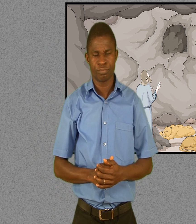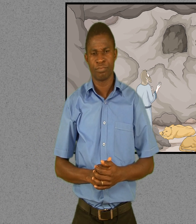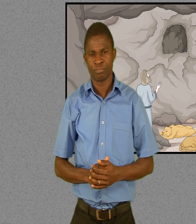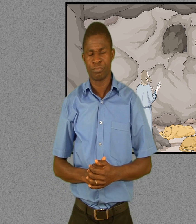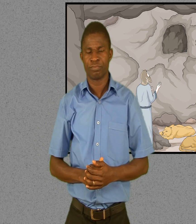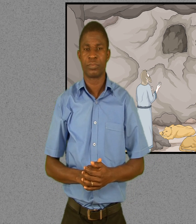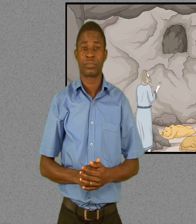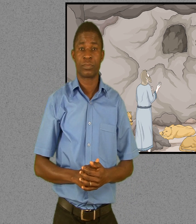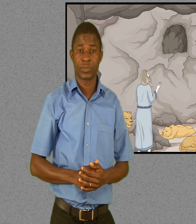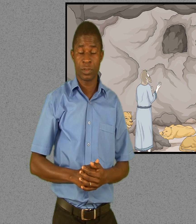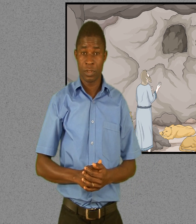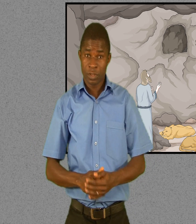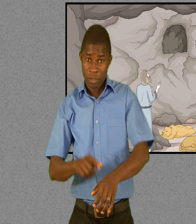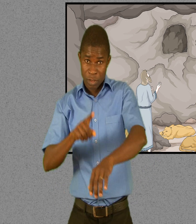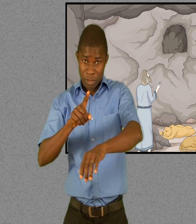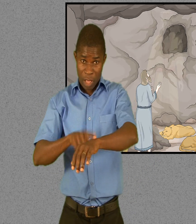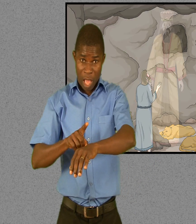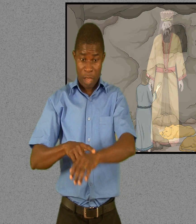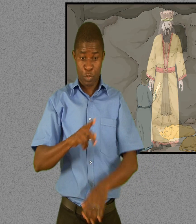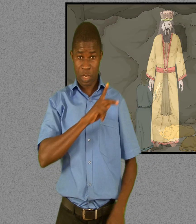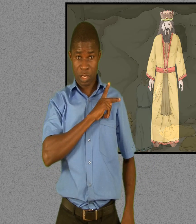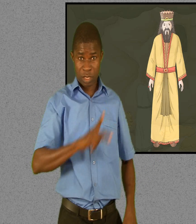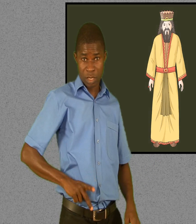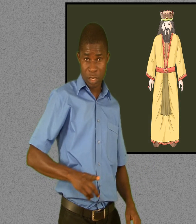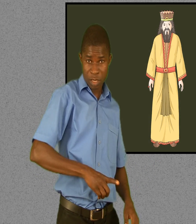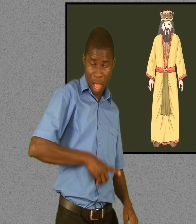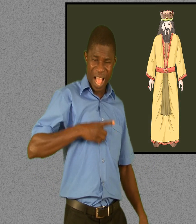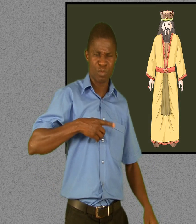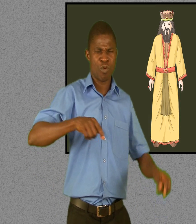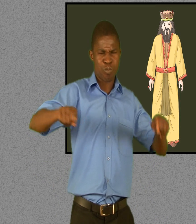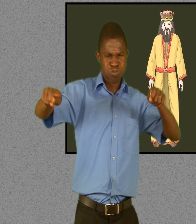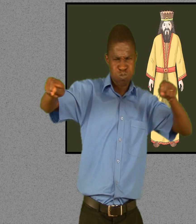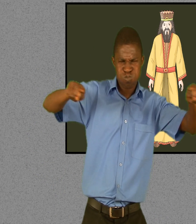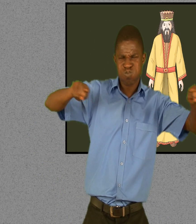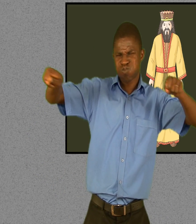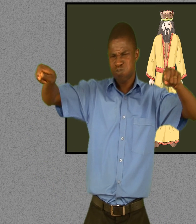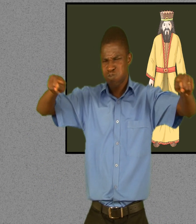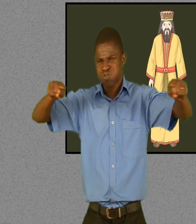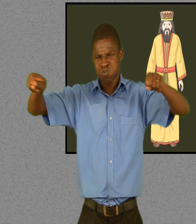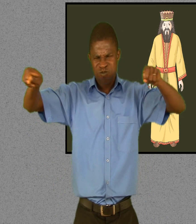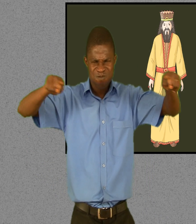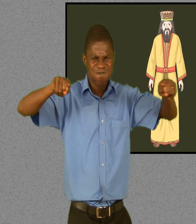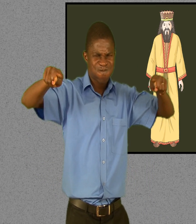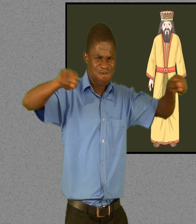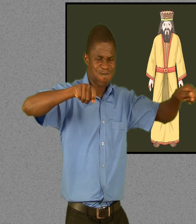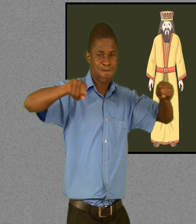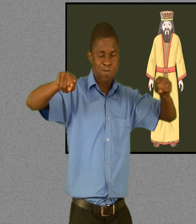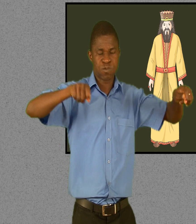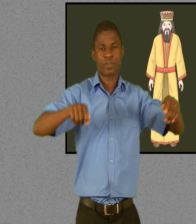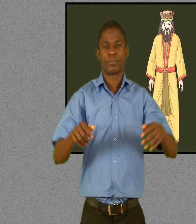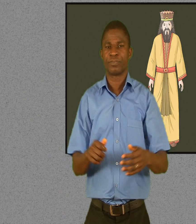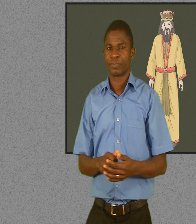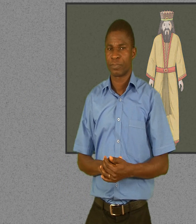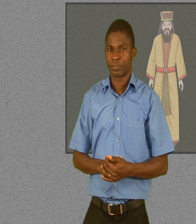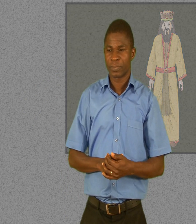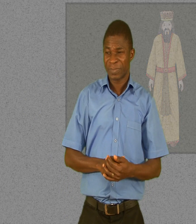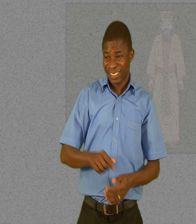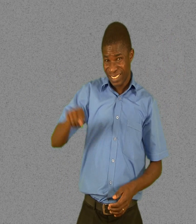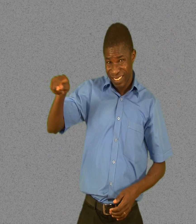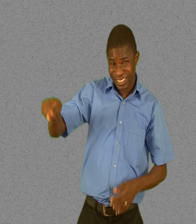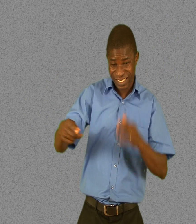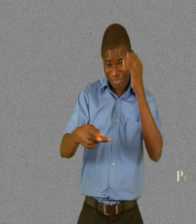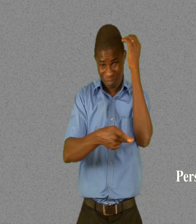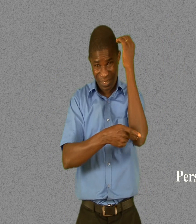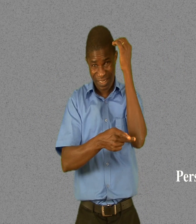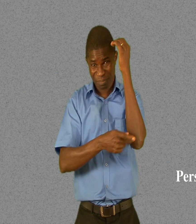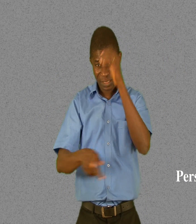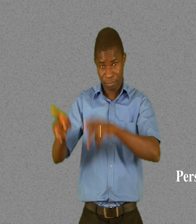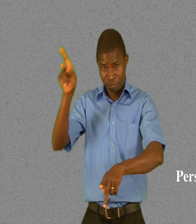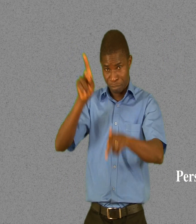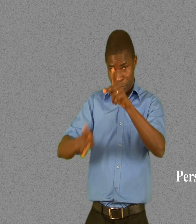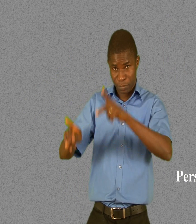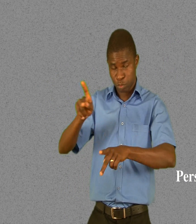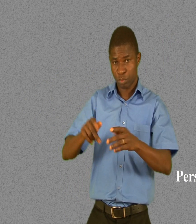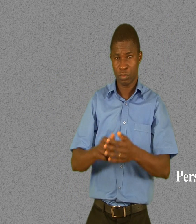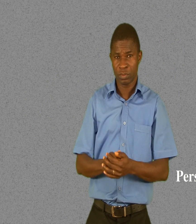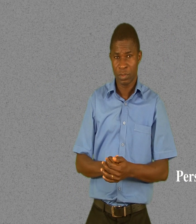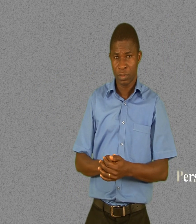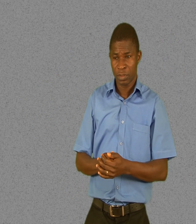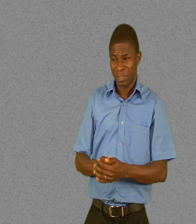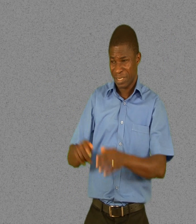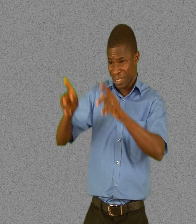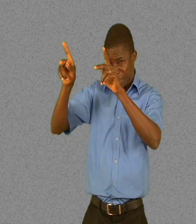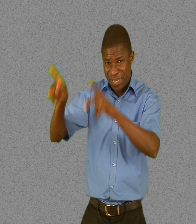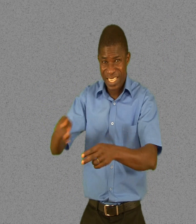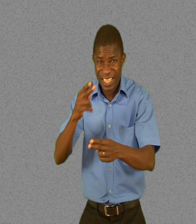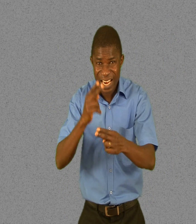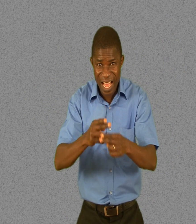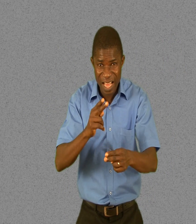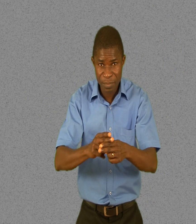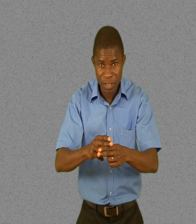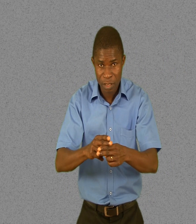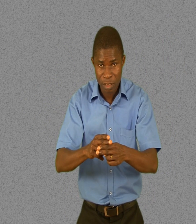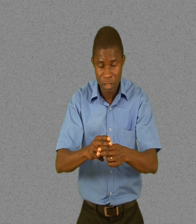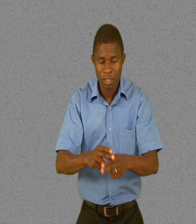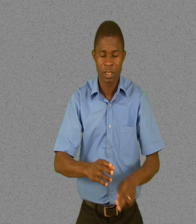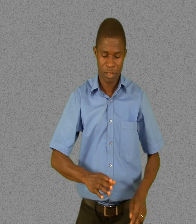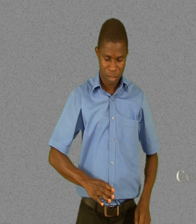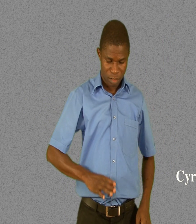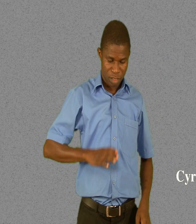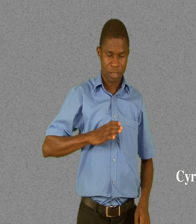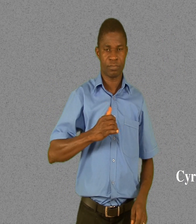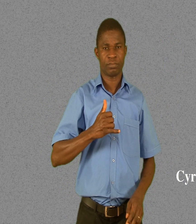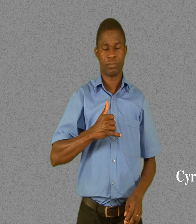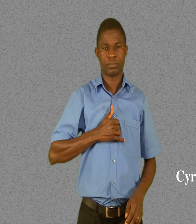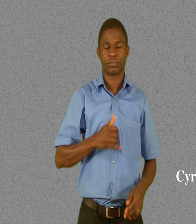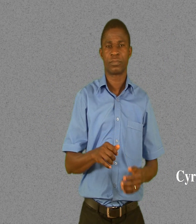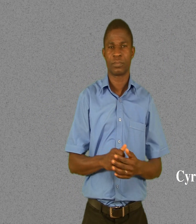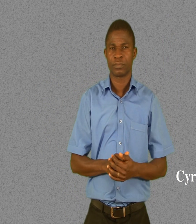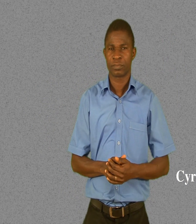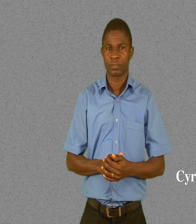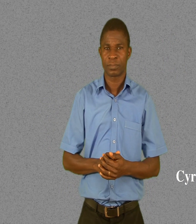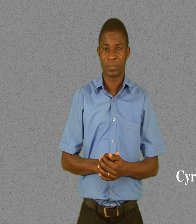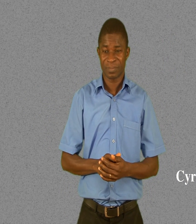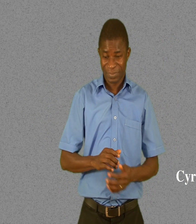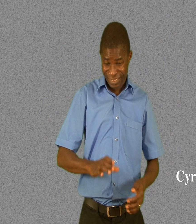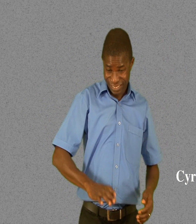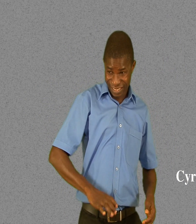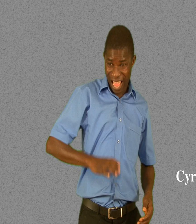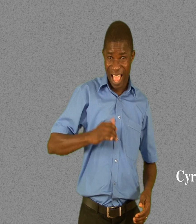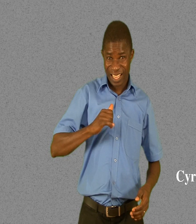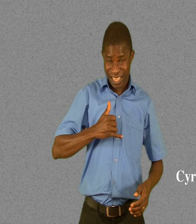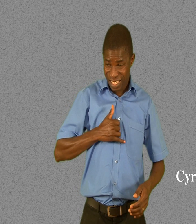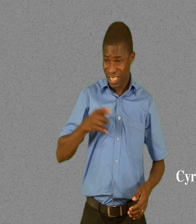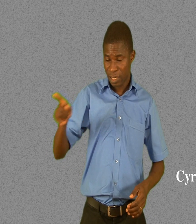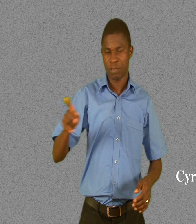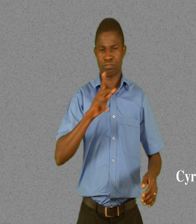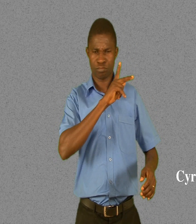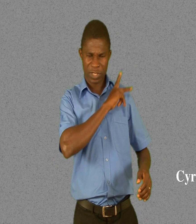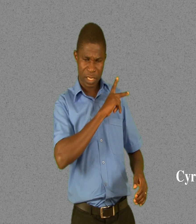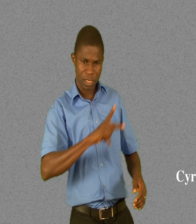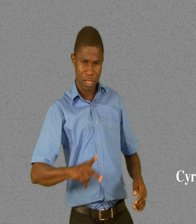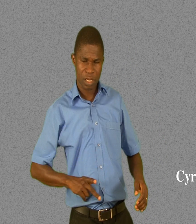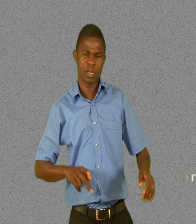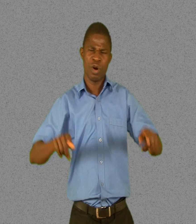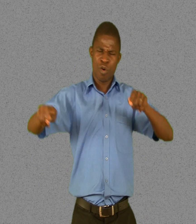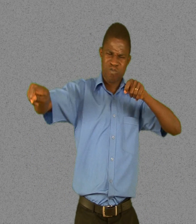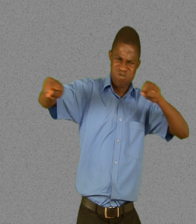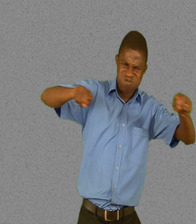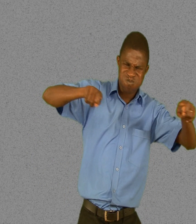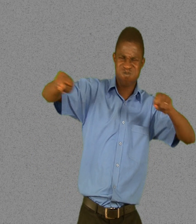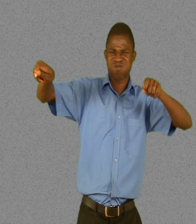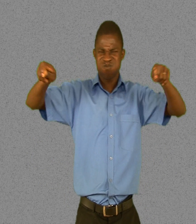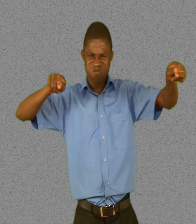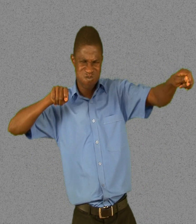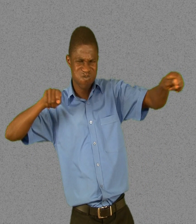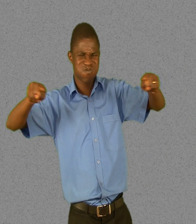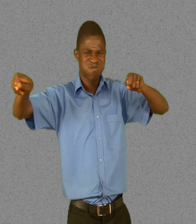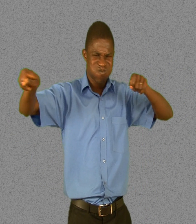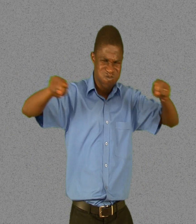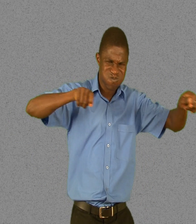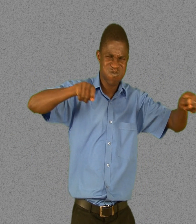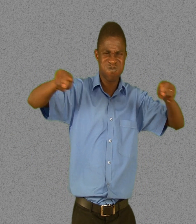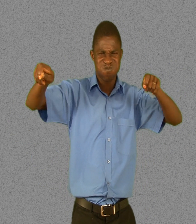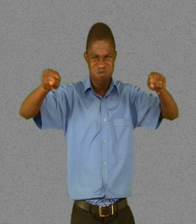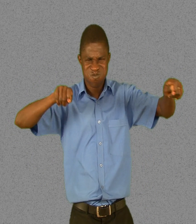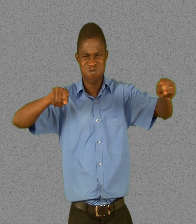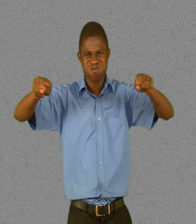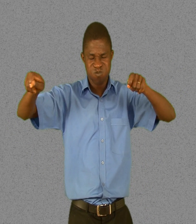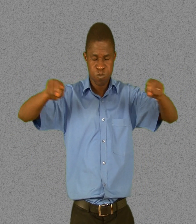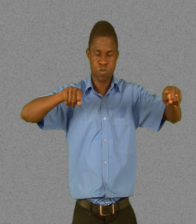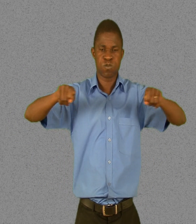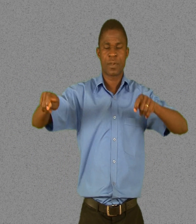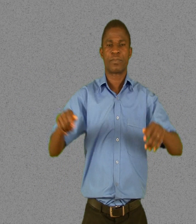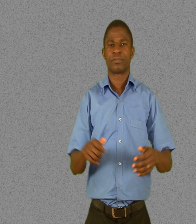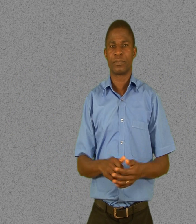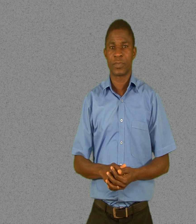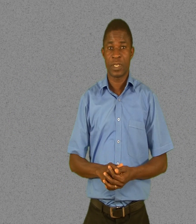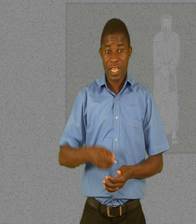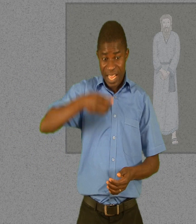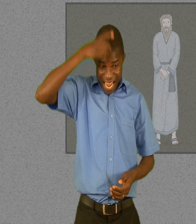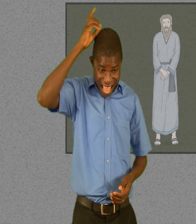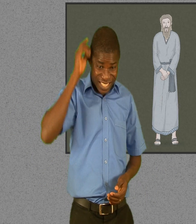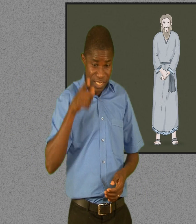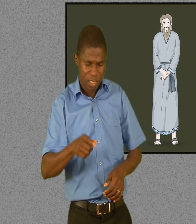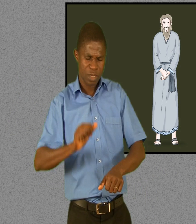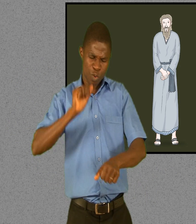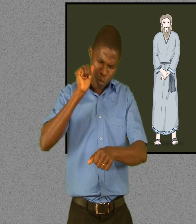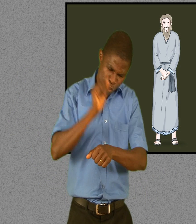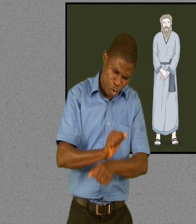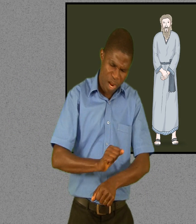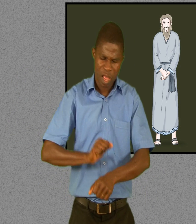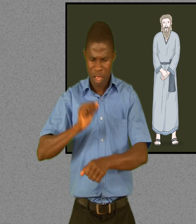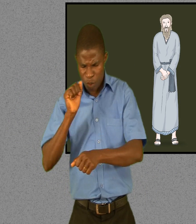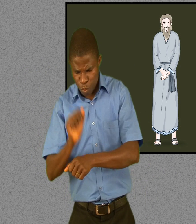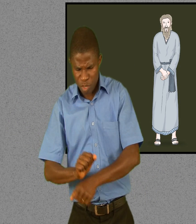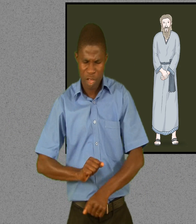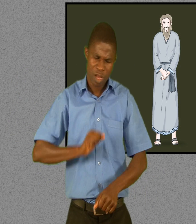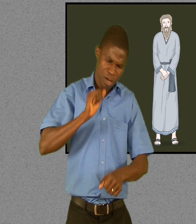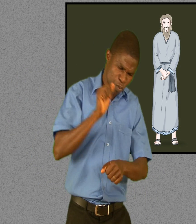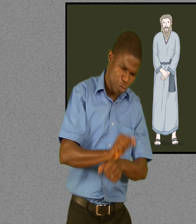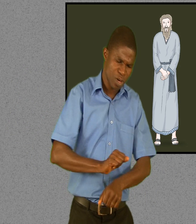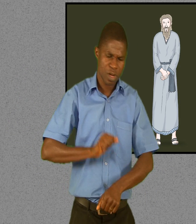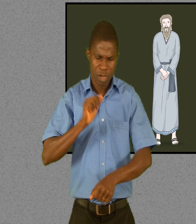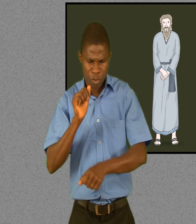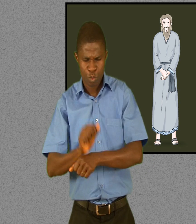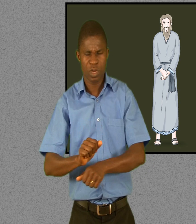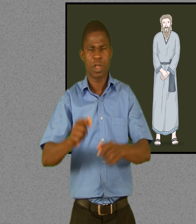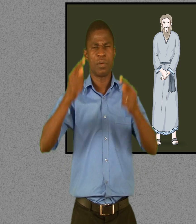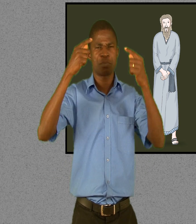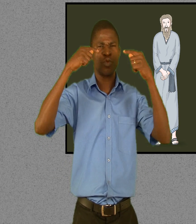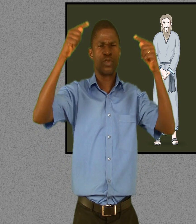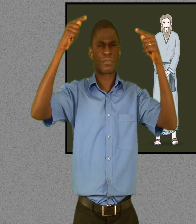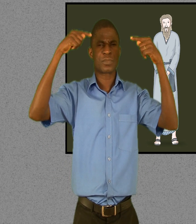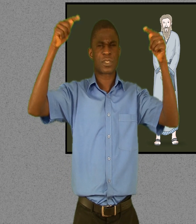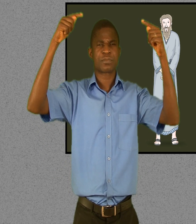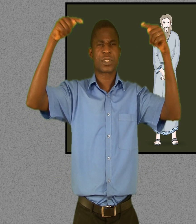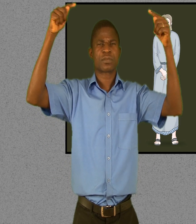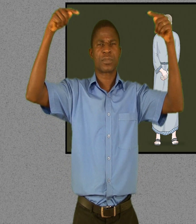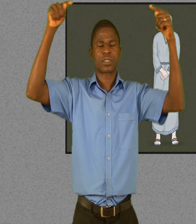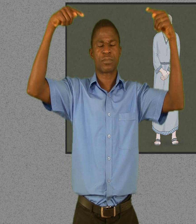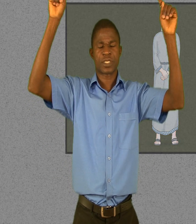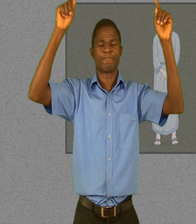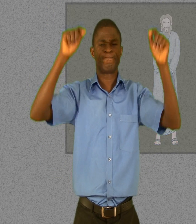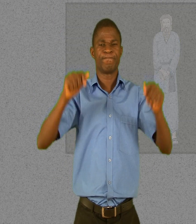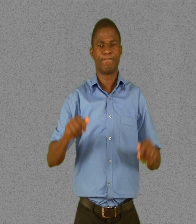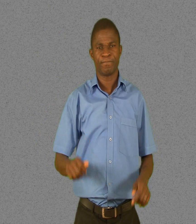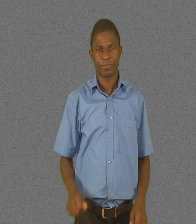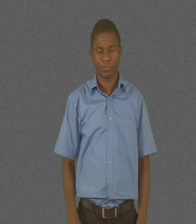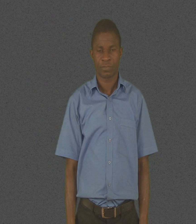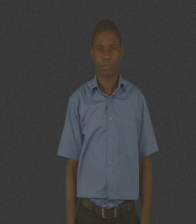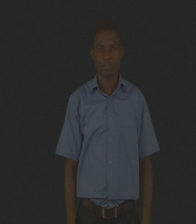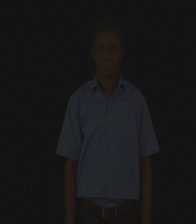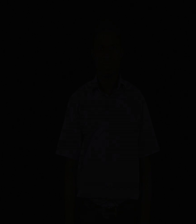So Daniel prospered during the reign of Darius and the reign of Cyrus the Persian.